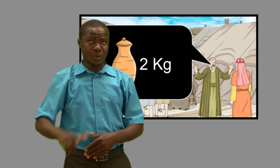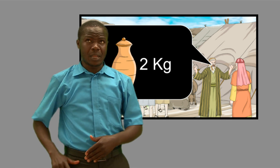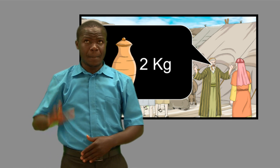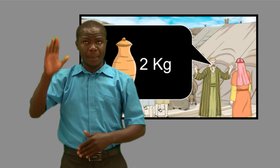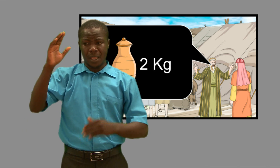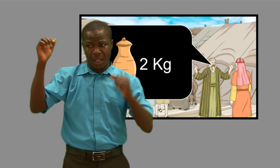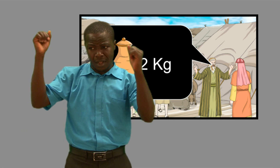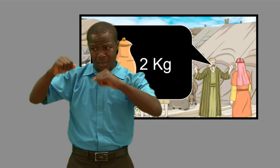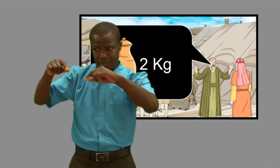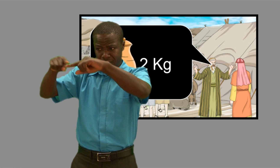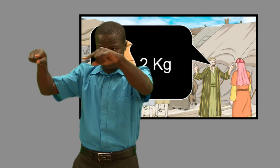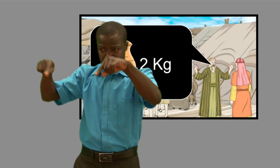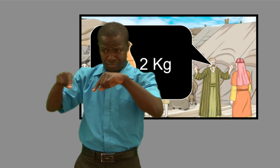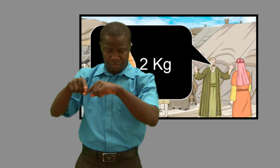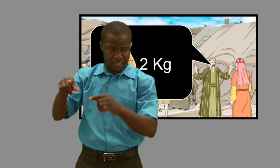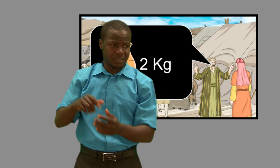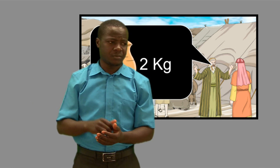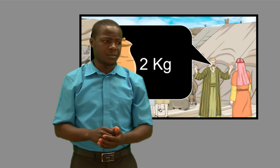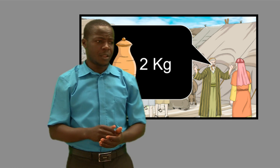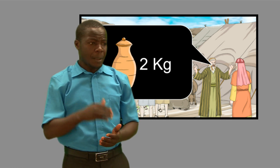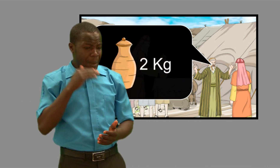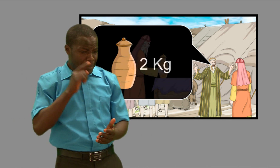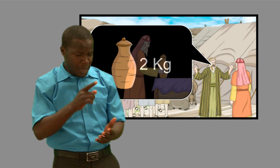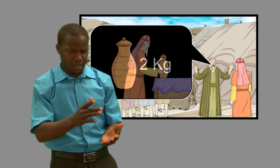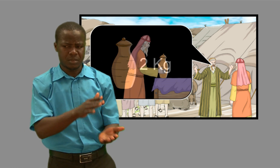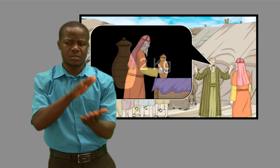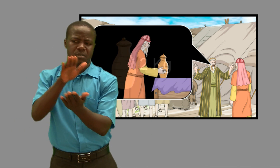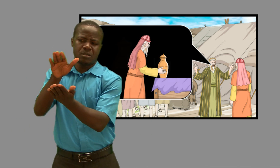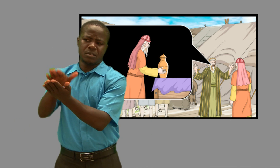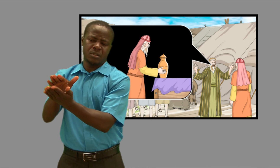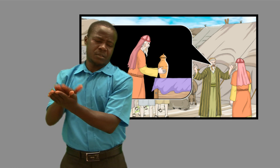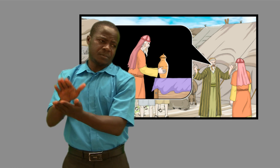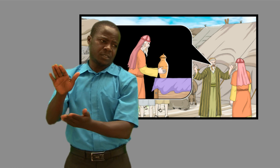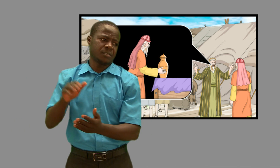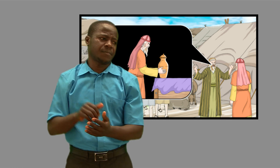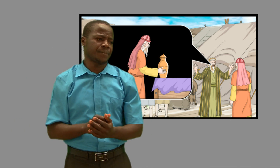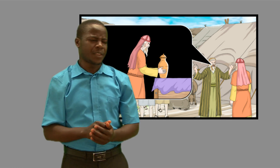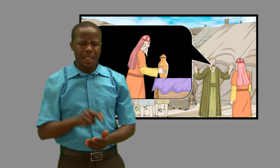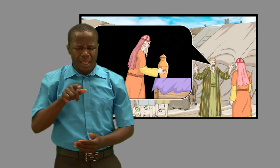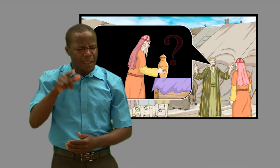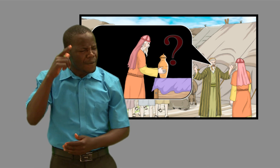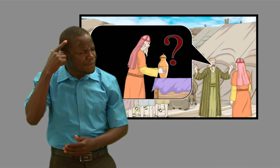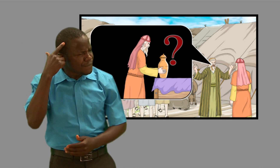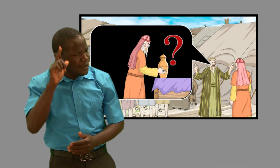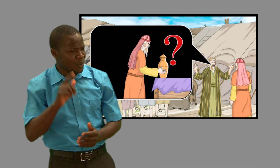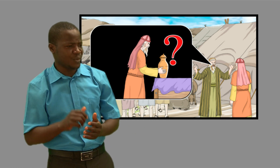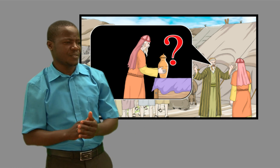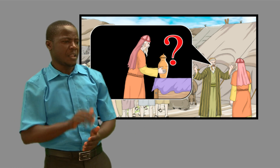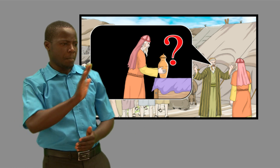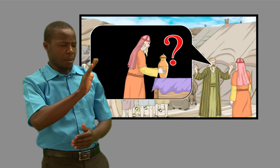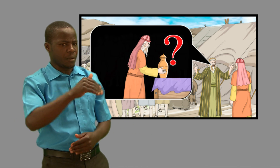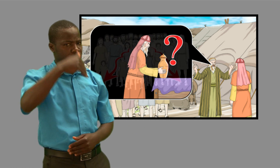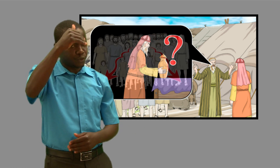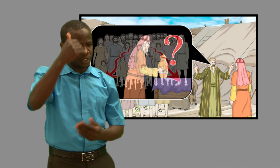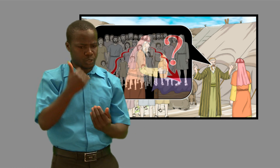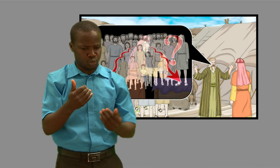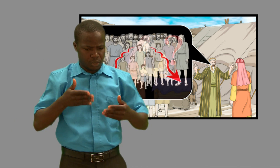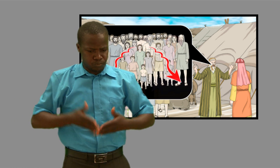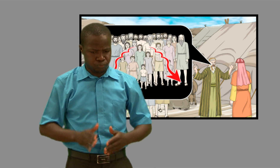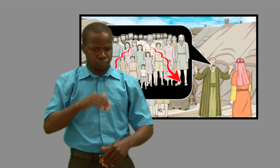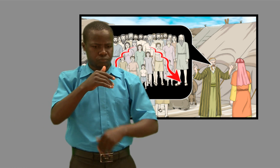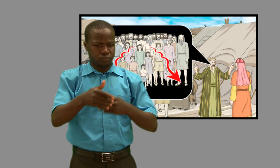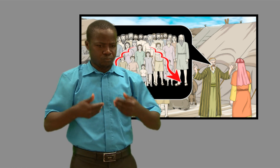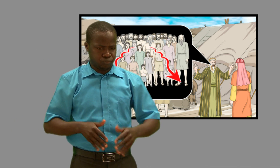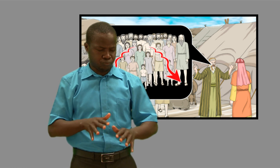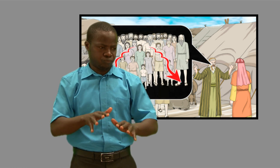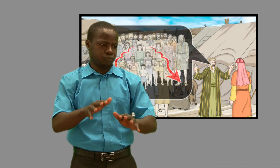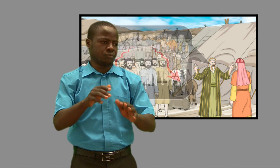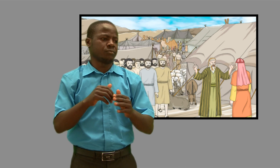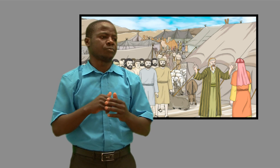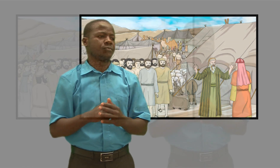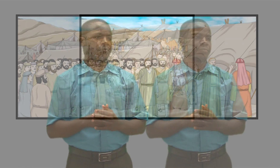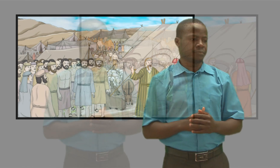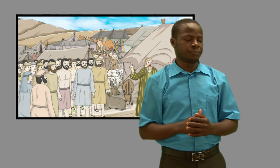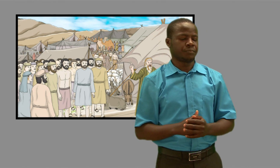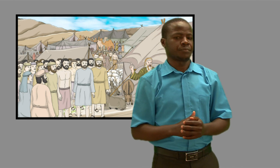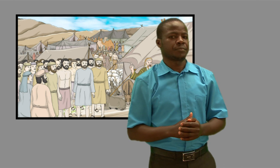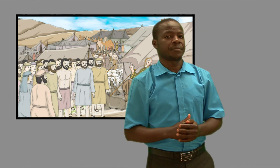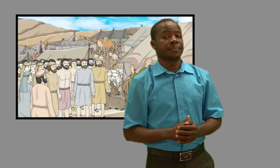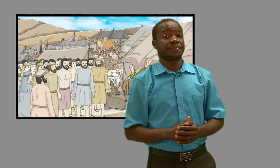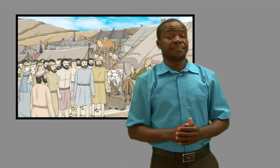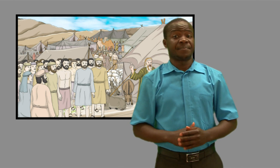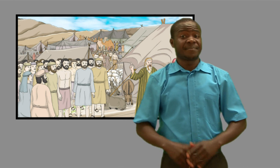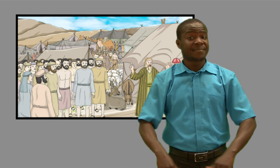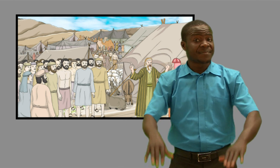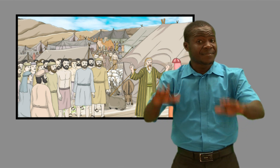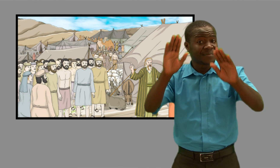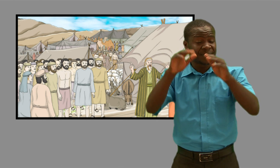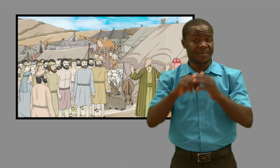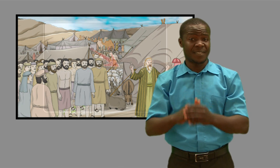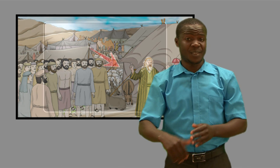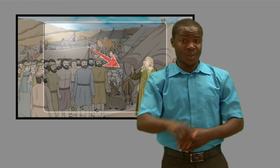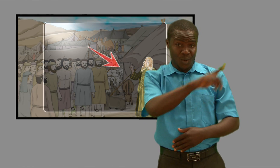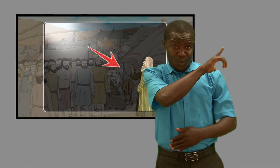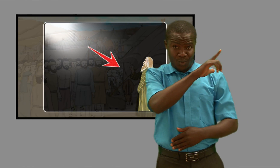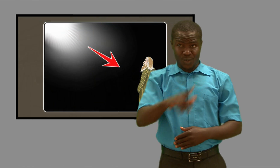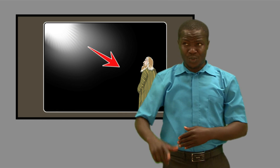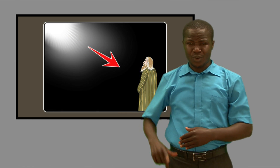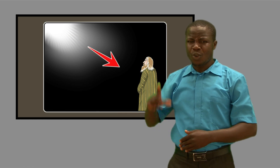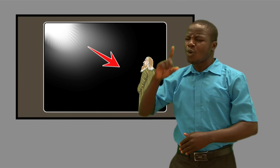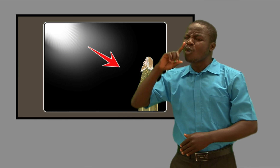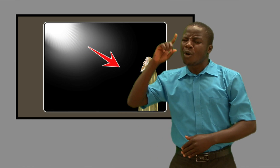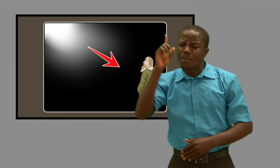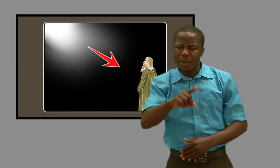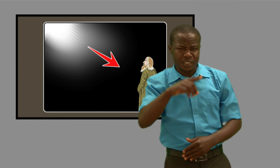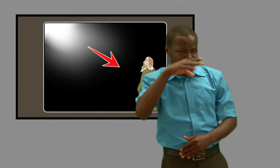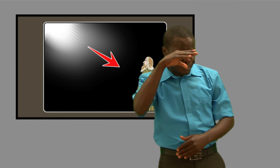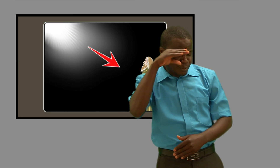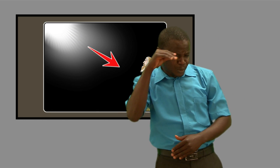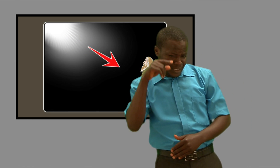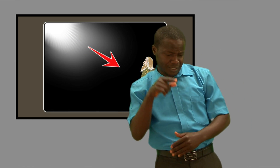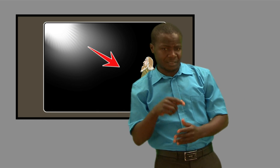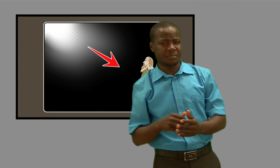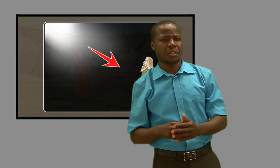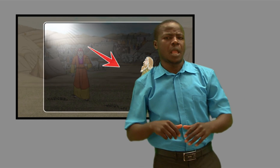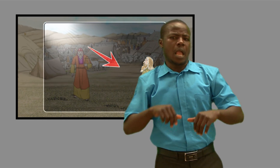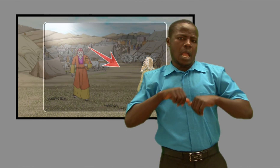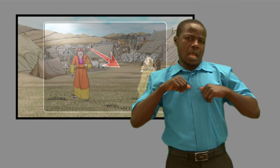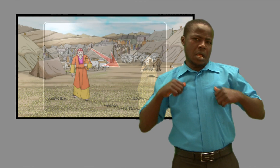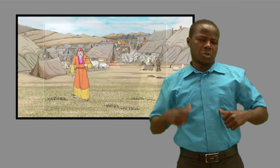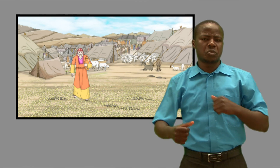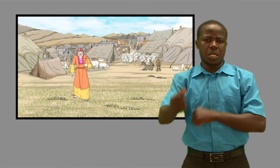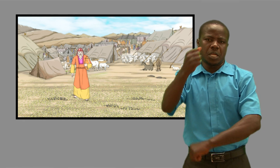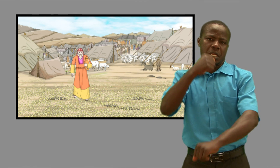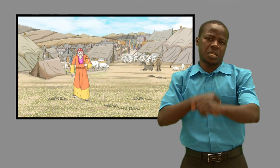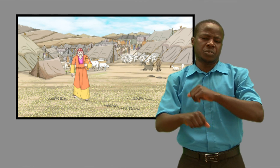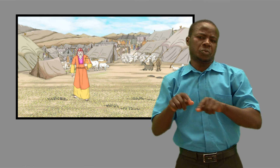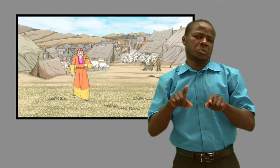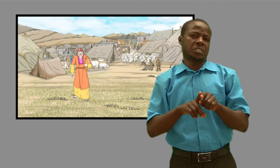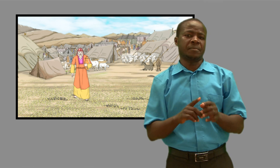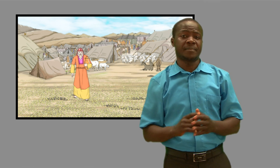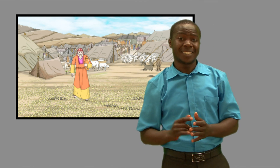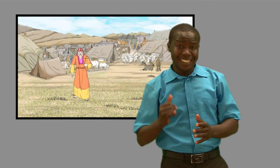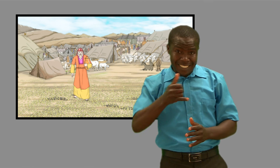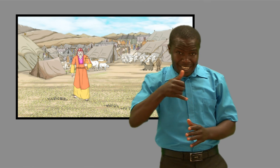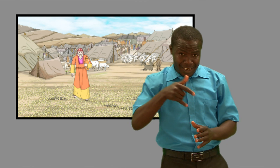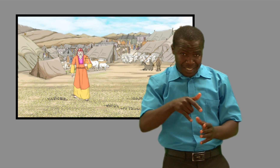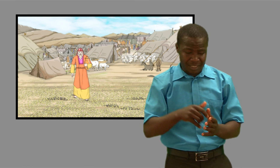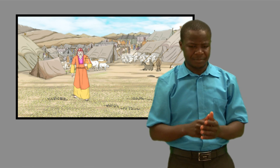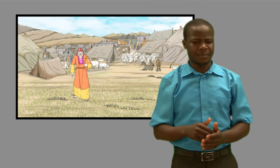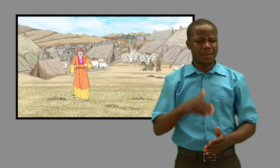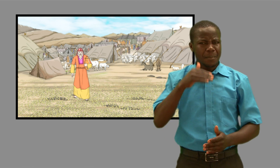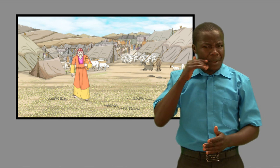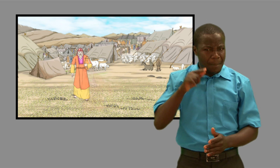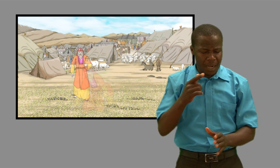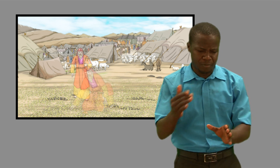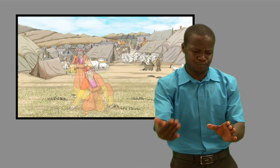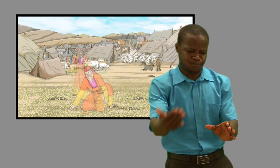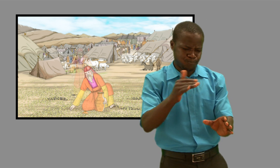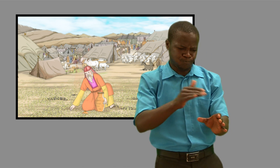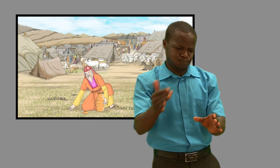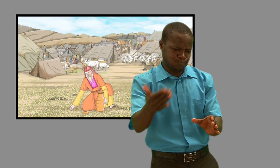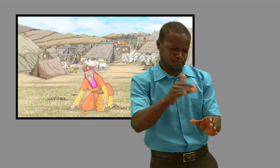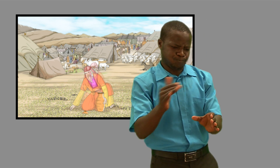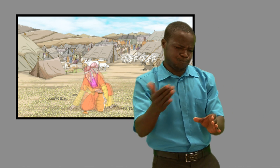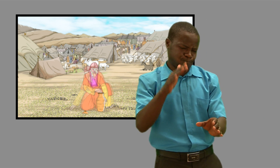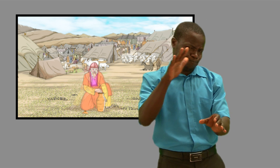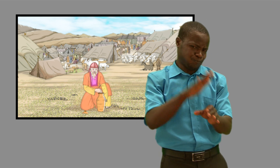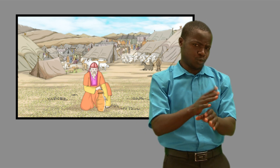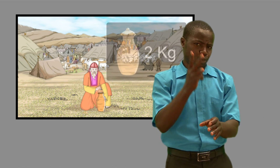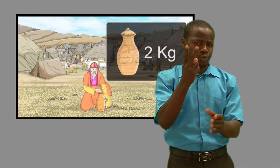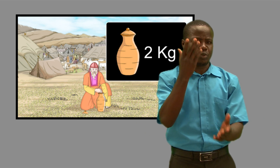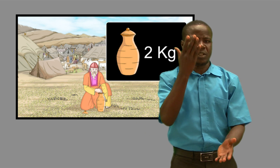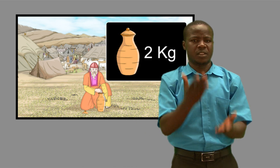Then place it before the LORD to be preserved for the generations to come.”